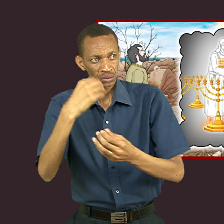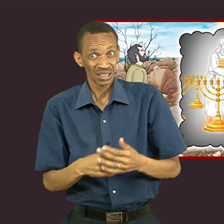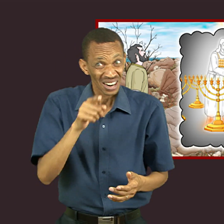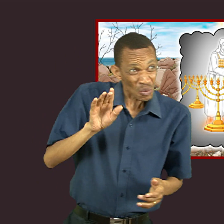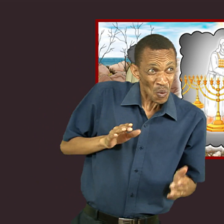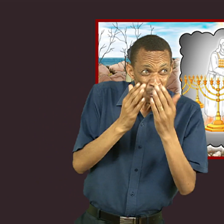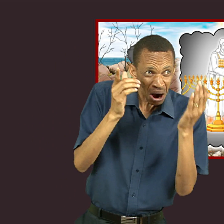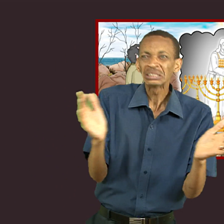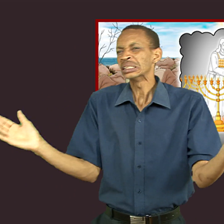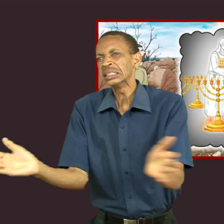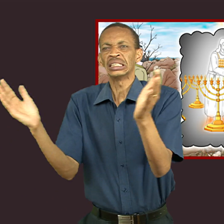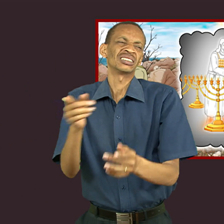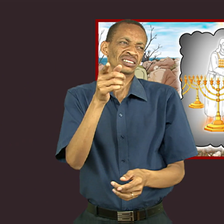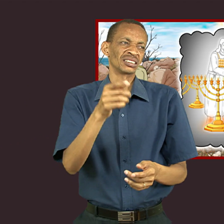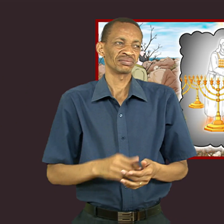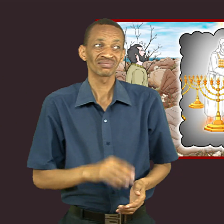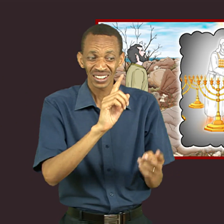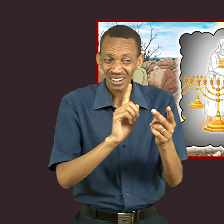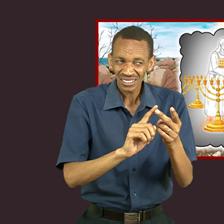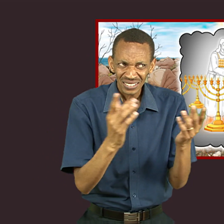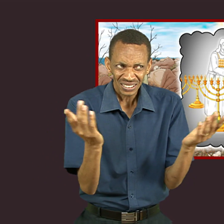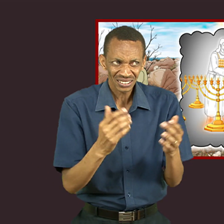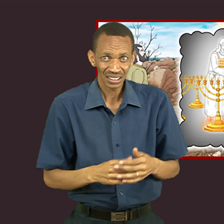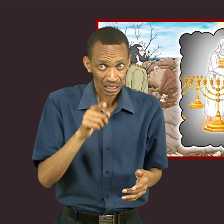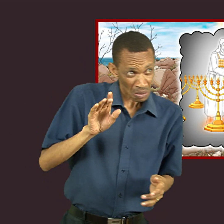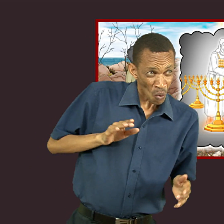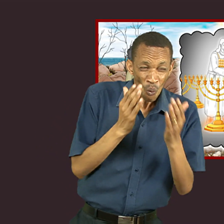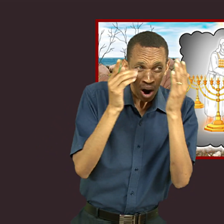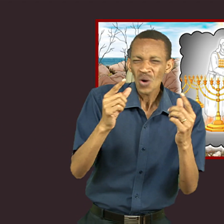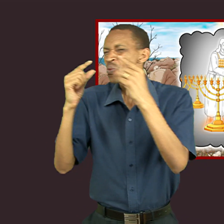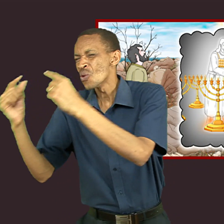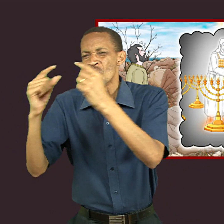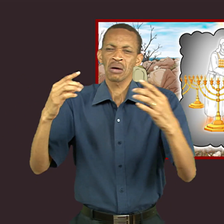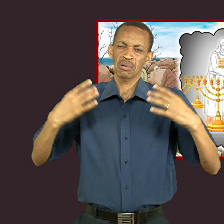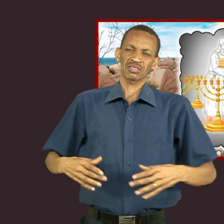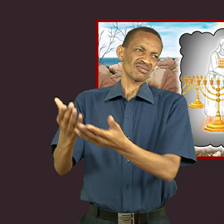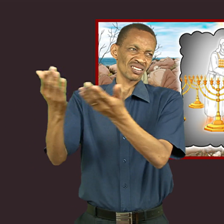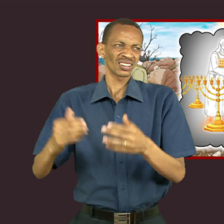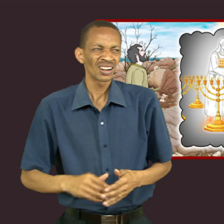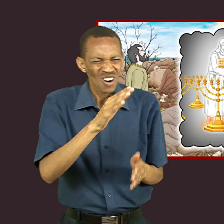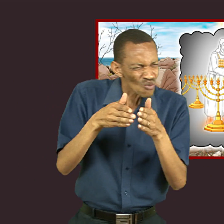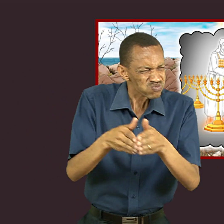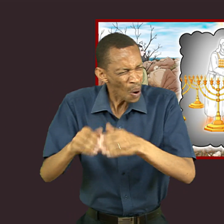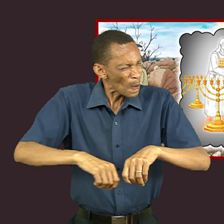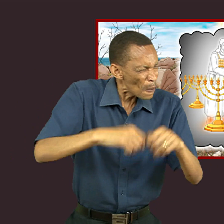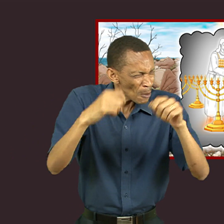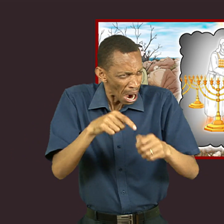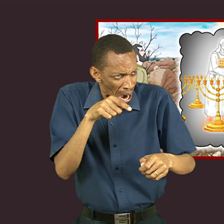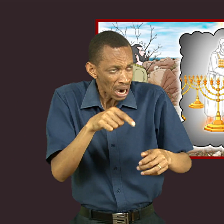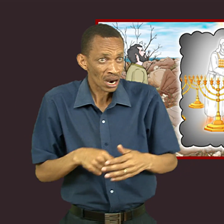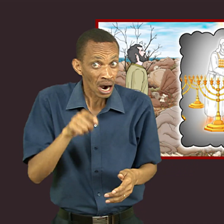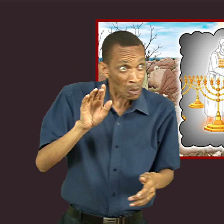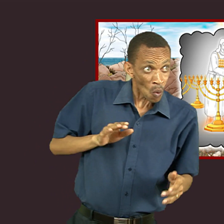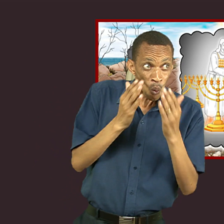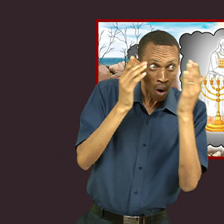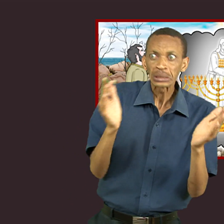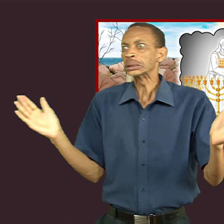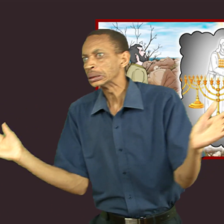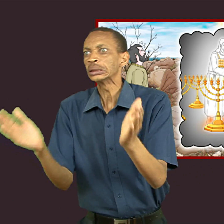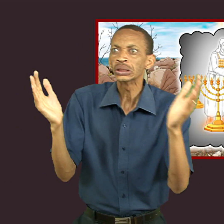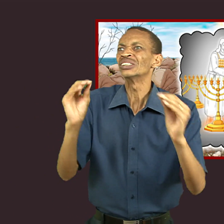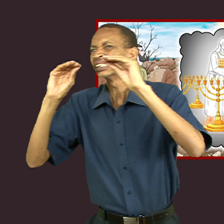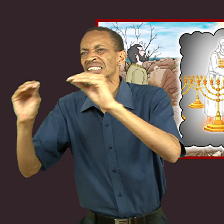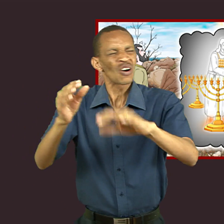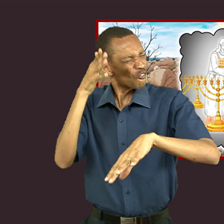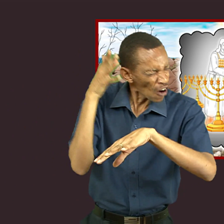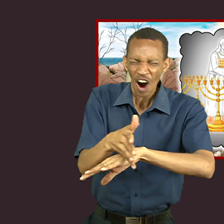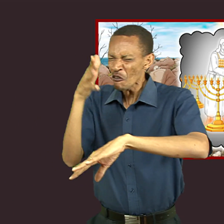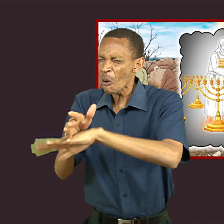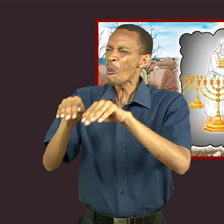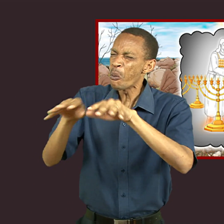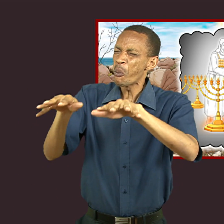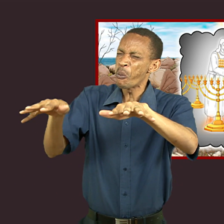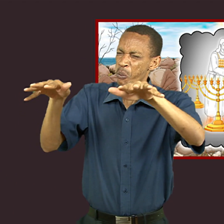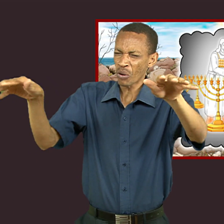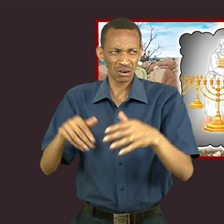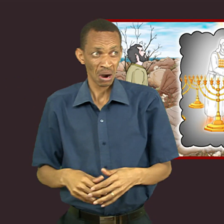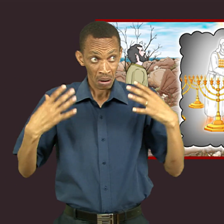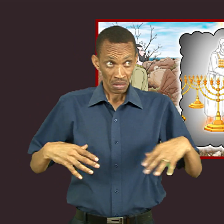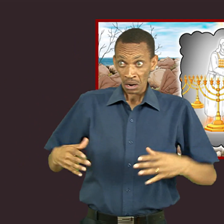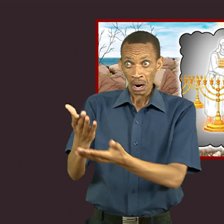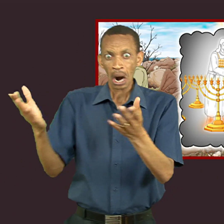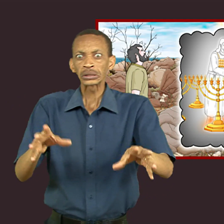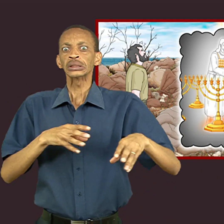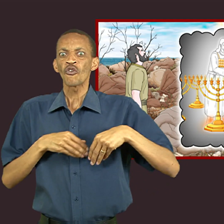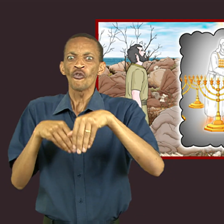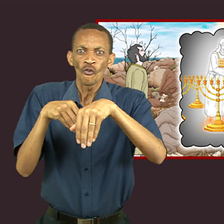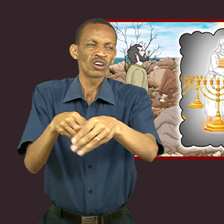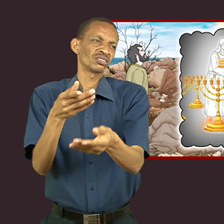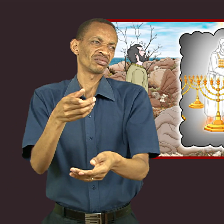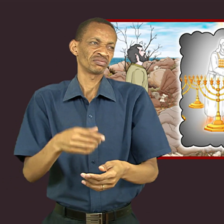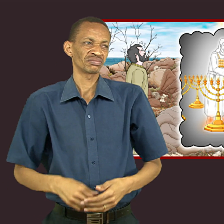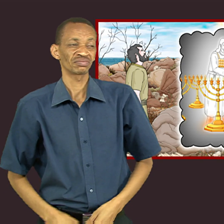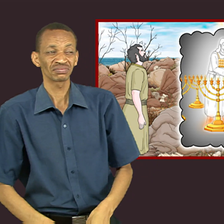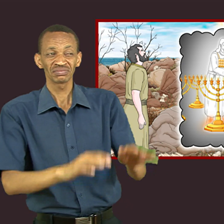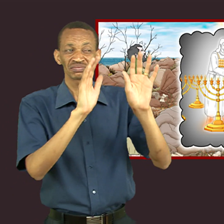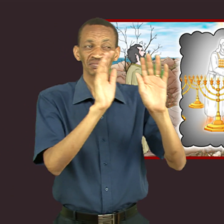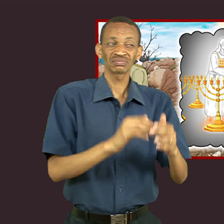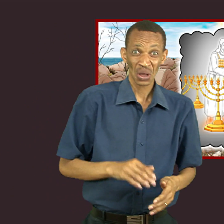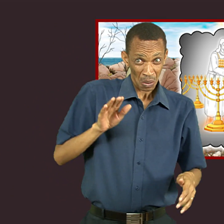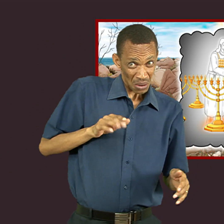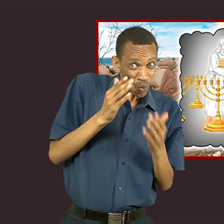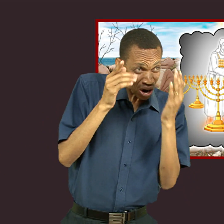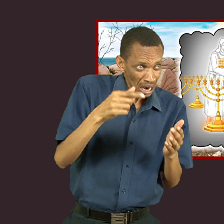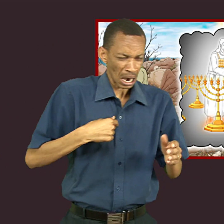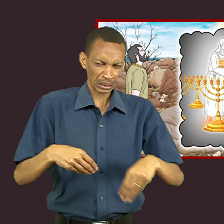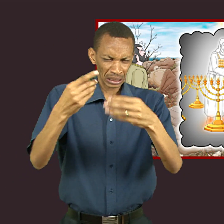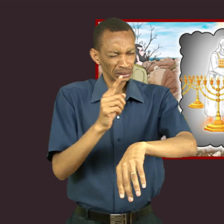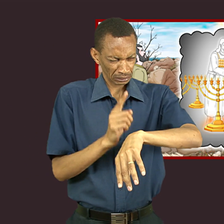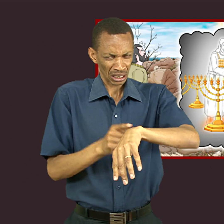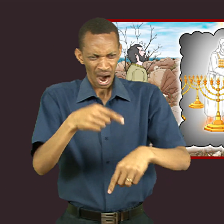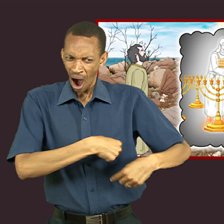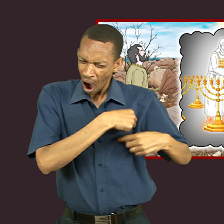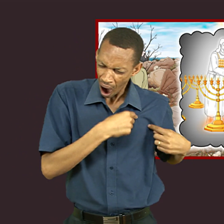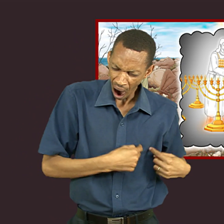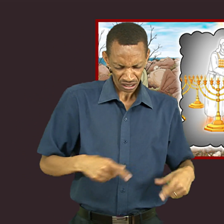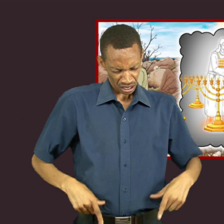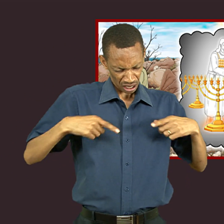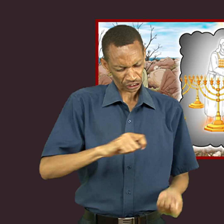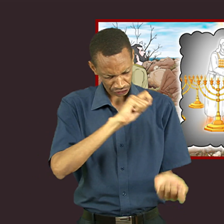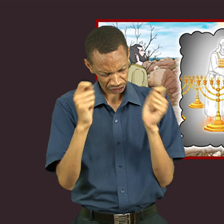Even though I have given her time to repent of her immorality, she is unwilling.